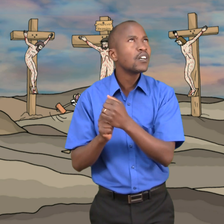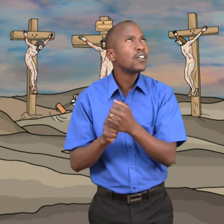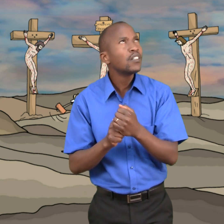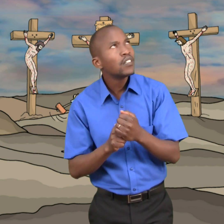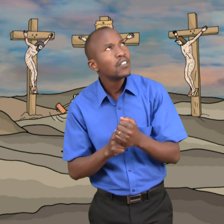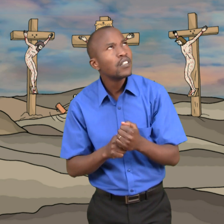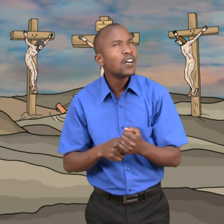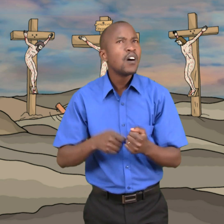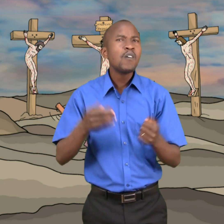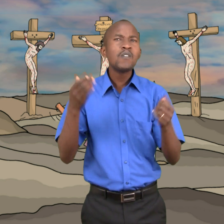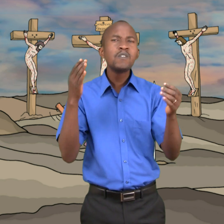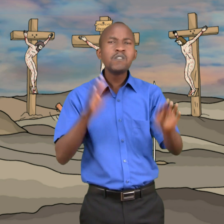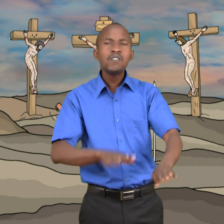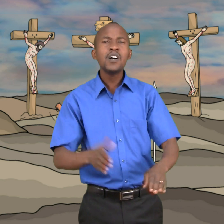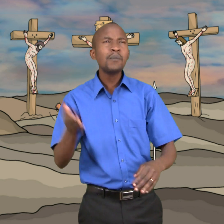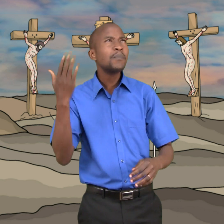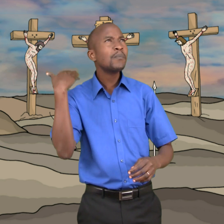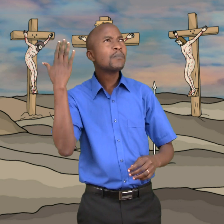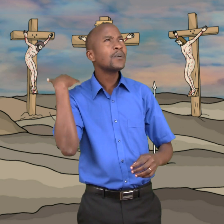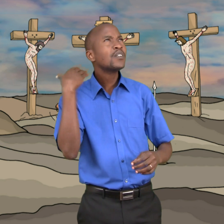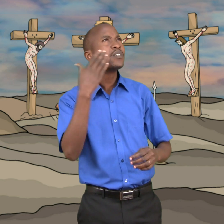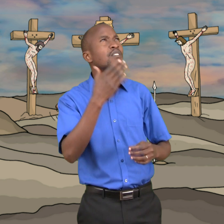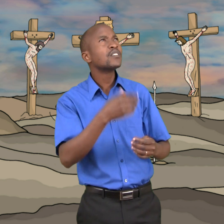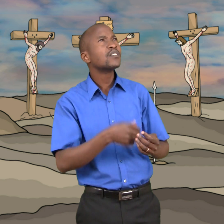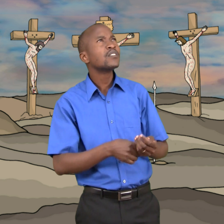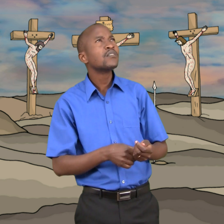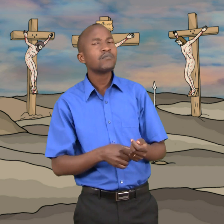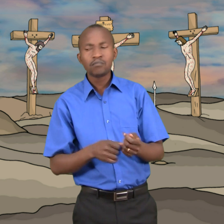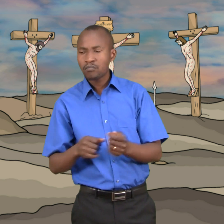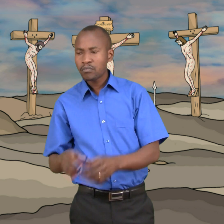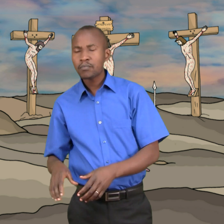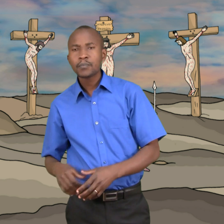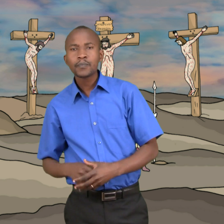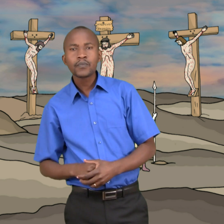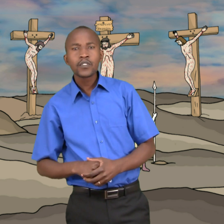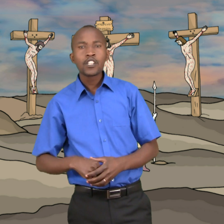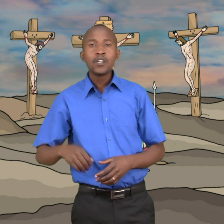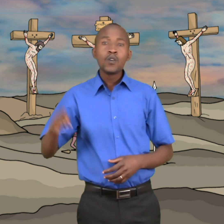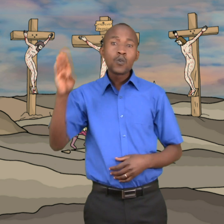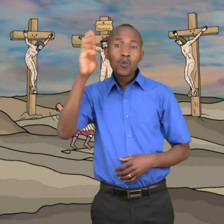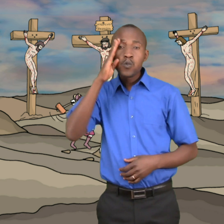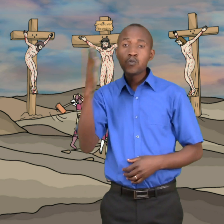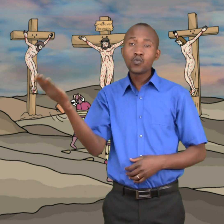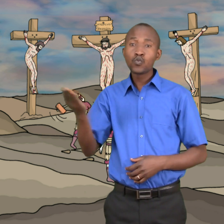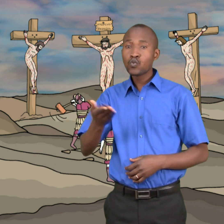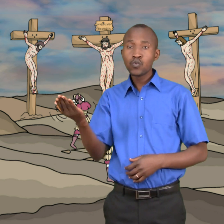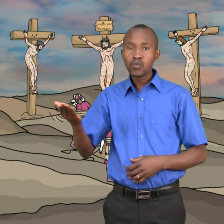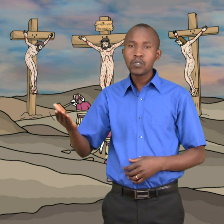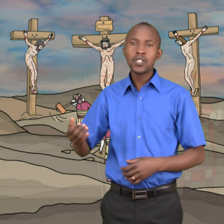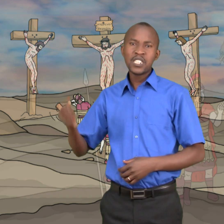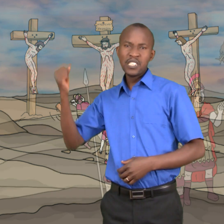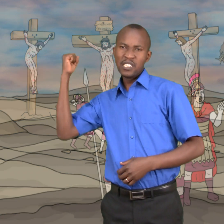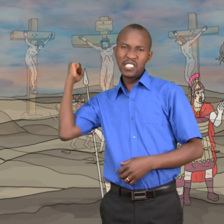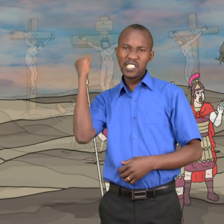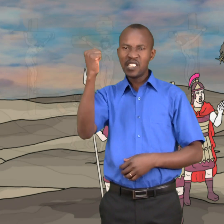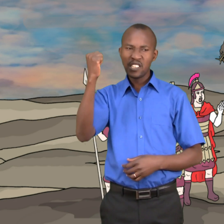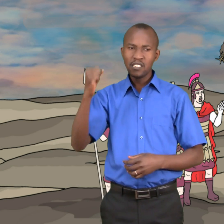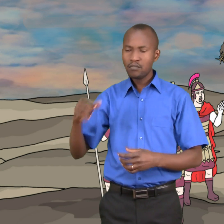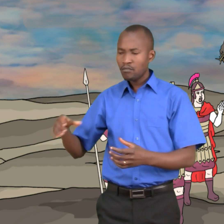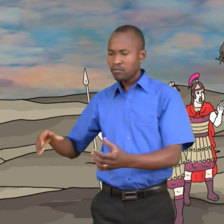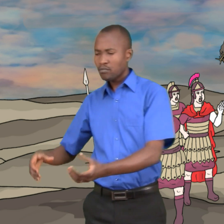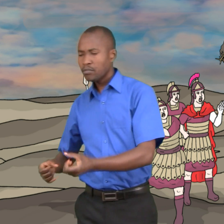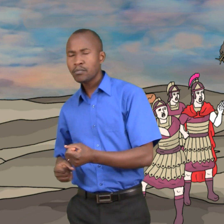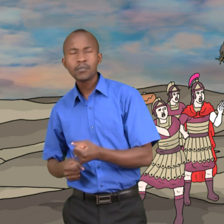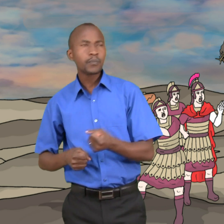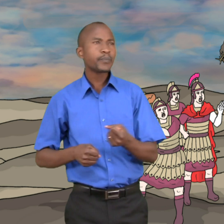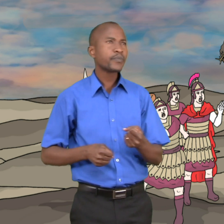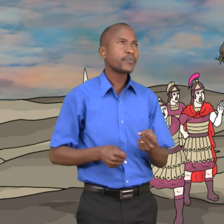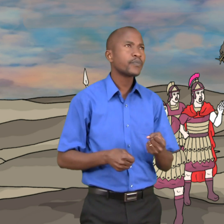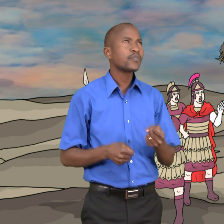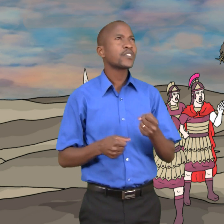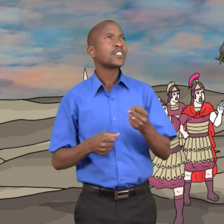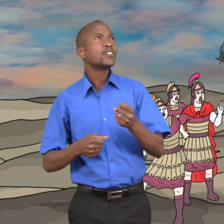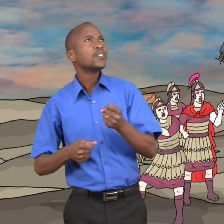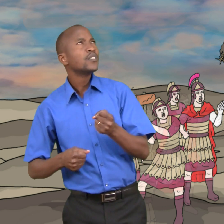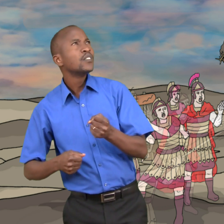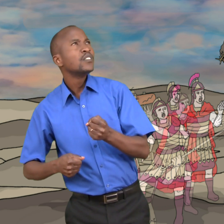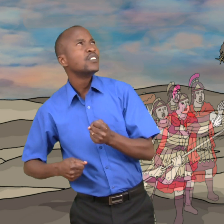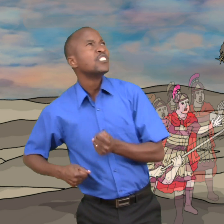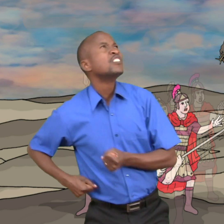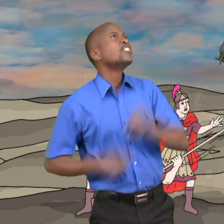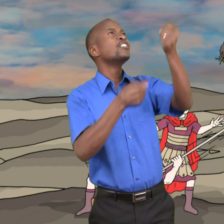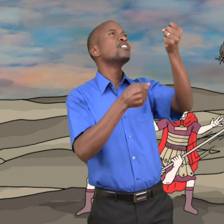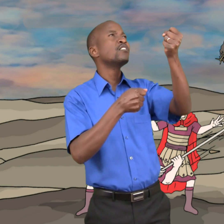But when they came to Jesus and saw that He was already dead, they did not break His legs.